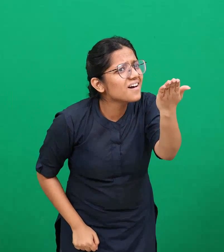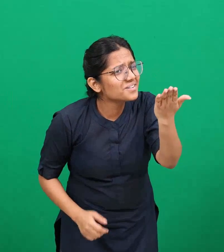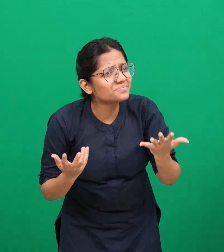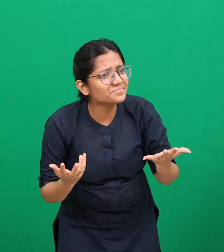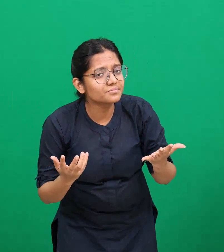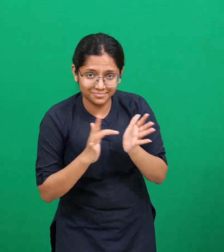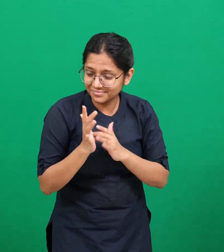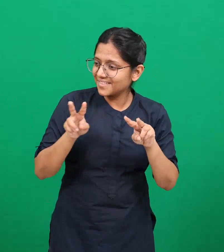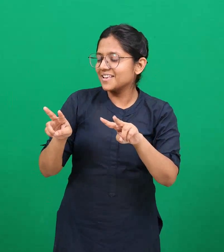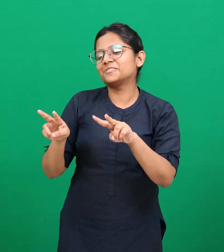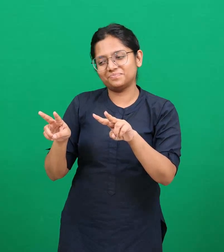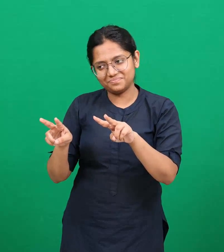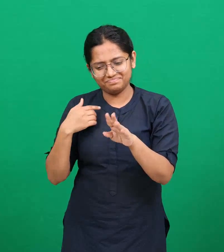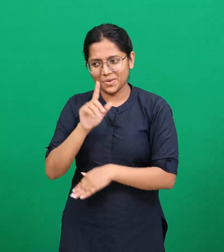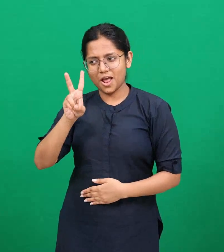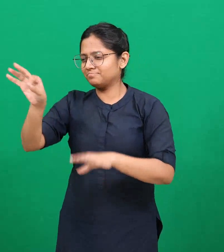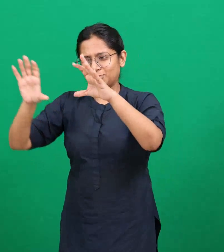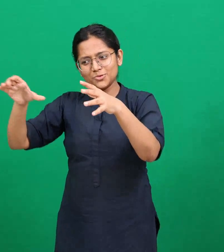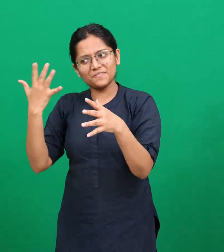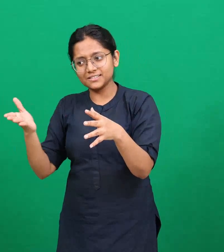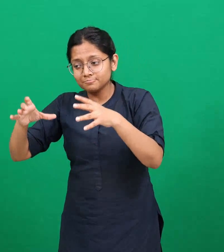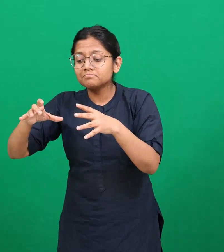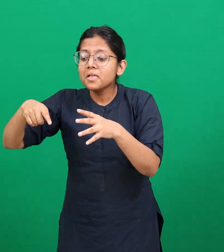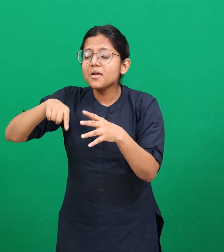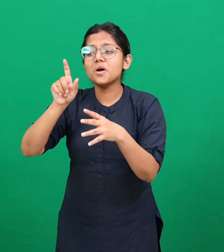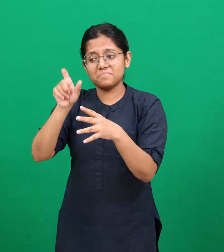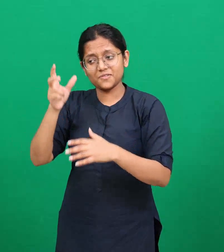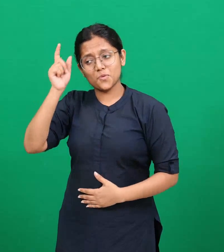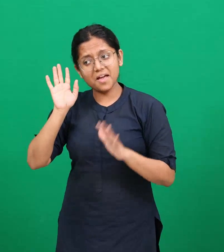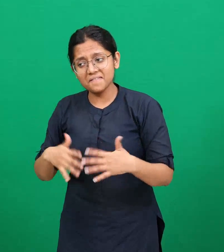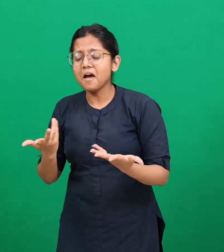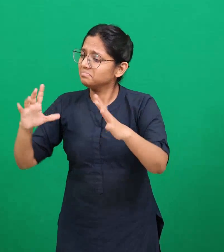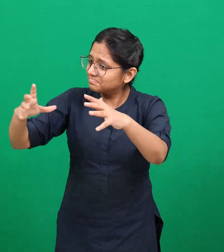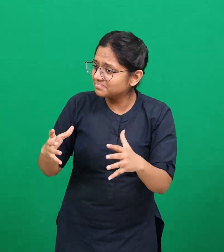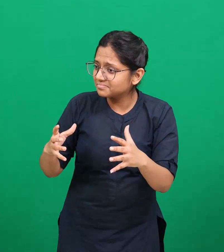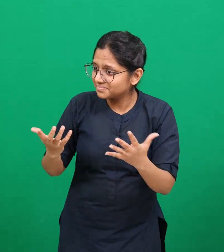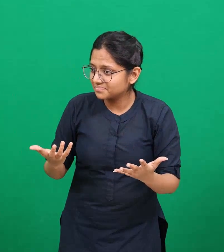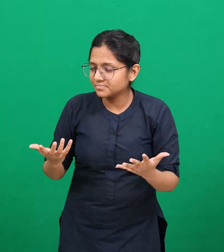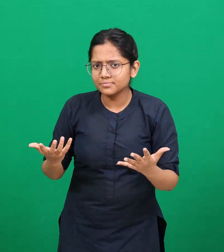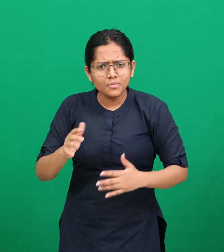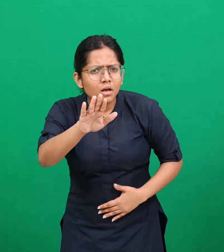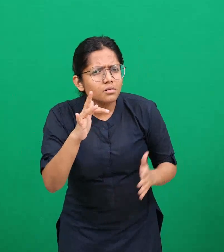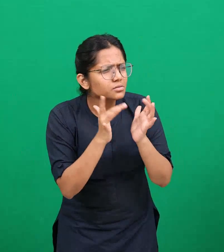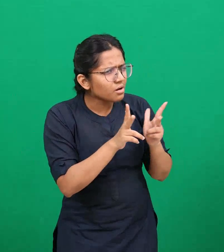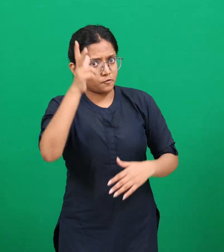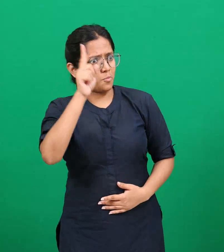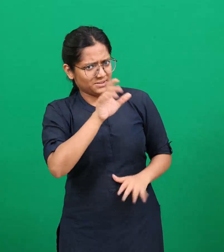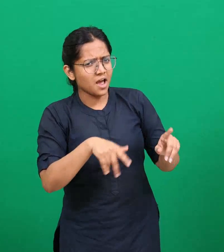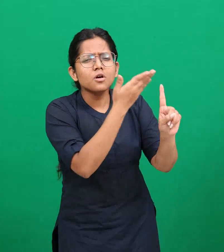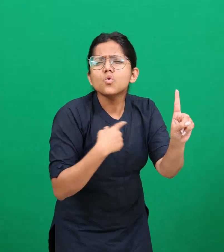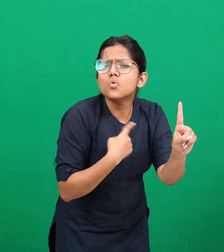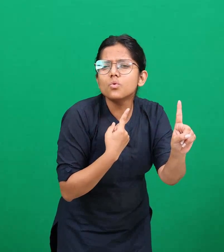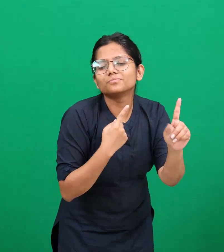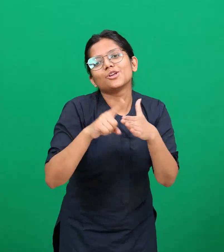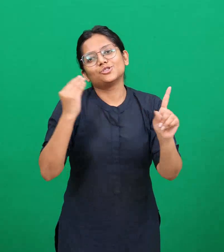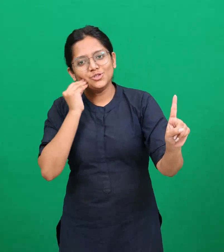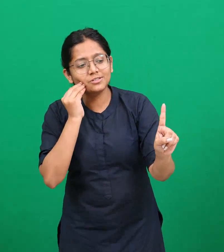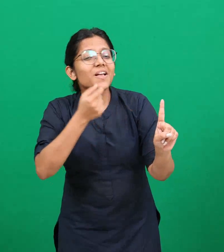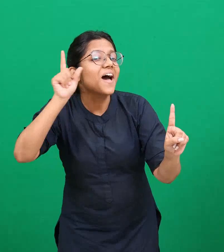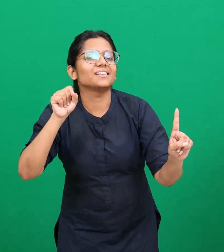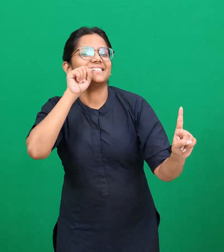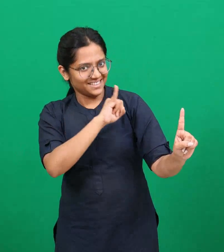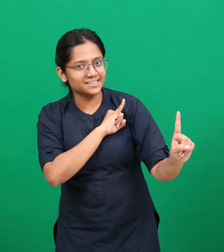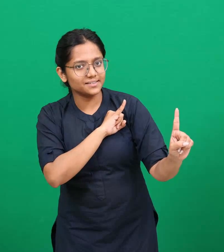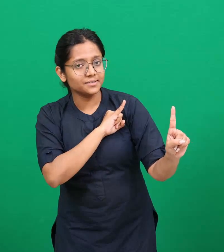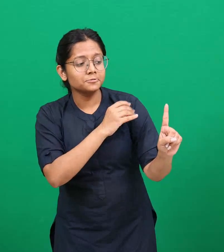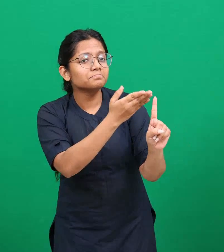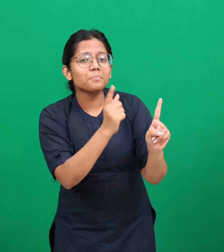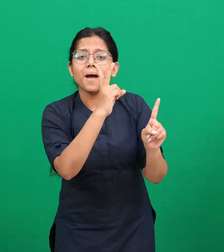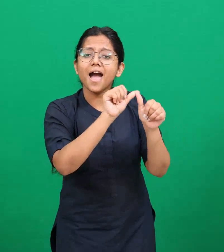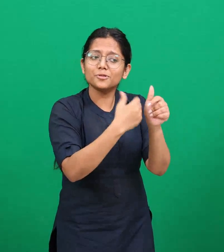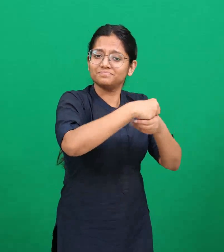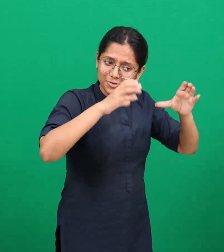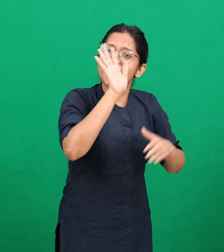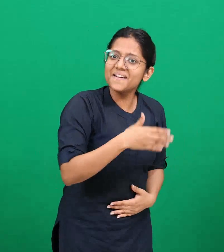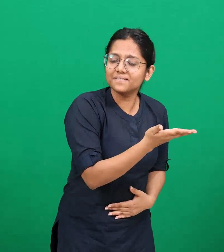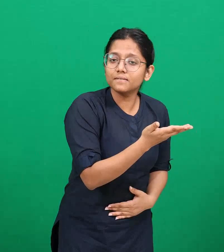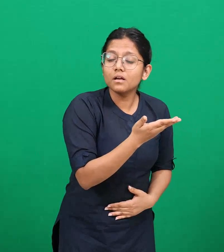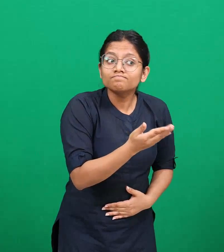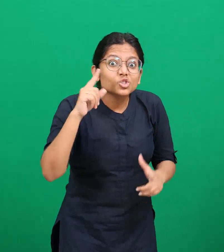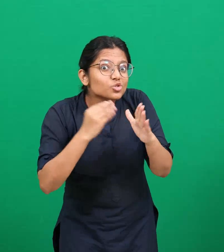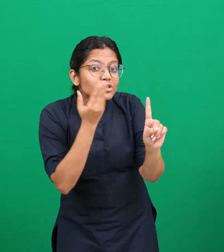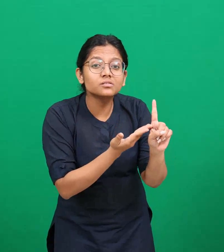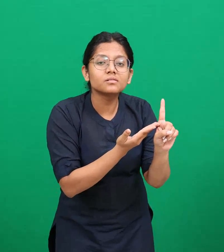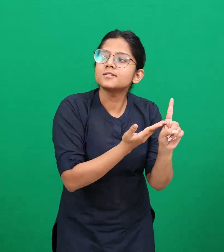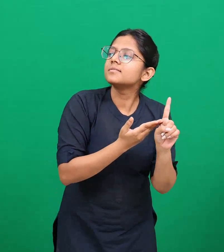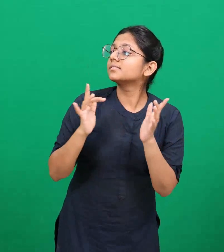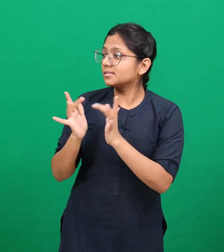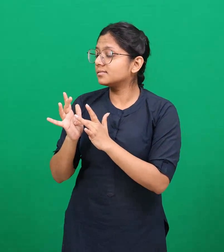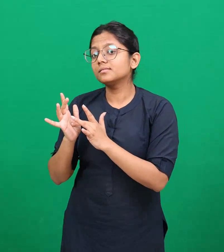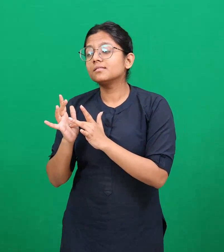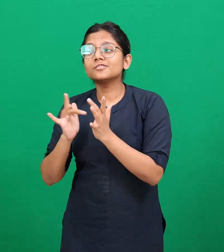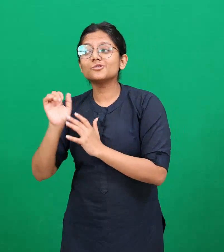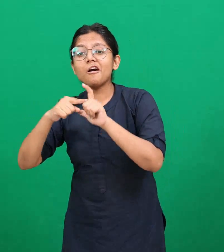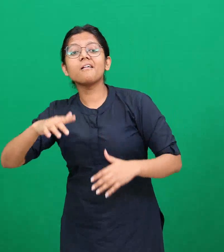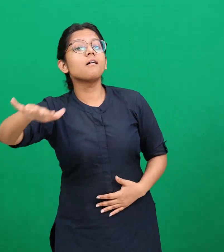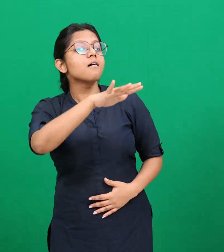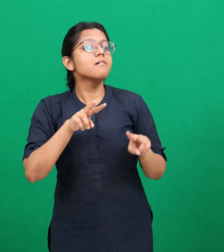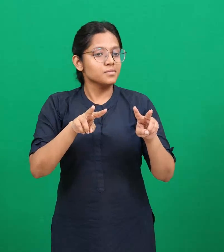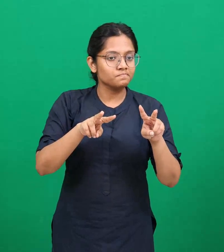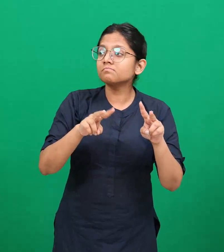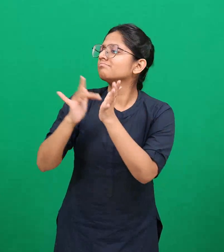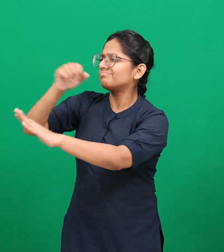Jesus answered them, "Have I not chosen you, the Twelve? Yet one of you is a devil!" He was speaking about Judas, the son of Simon Iscariot.